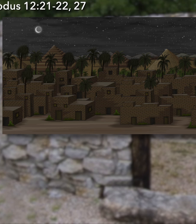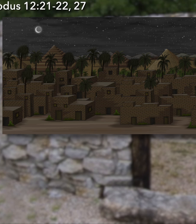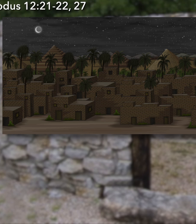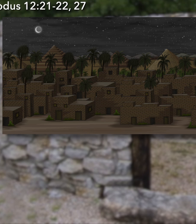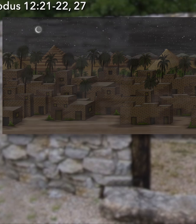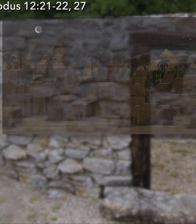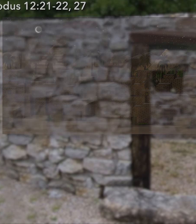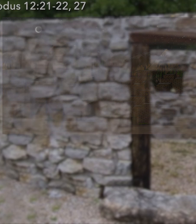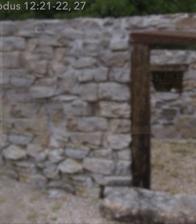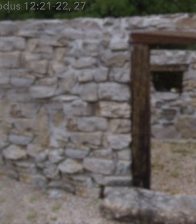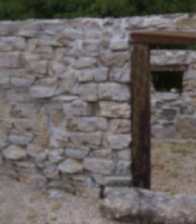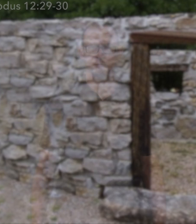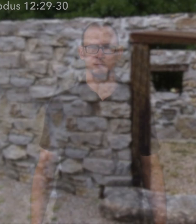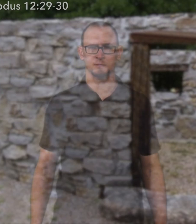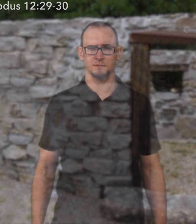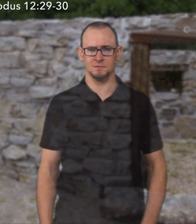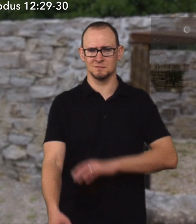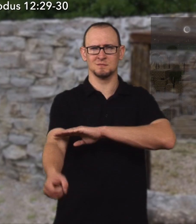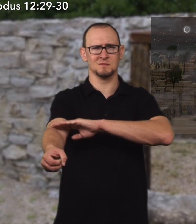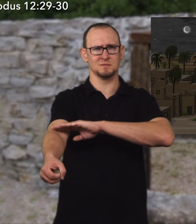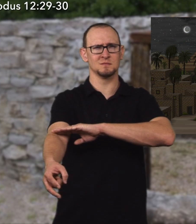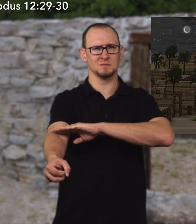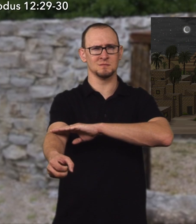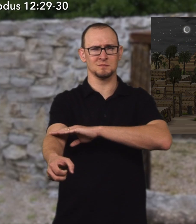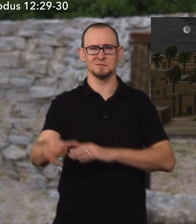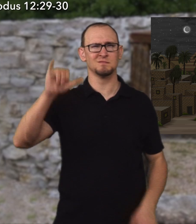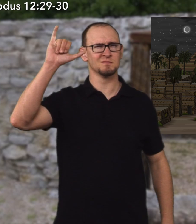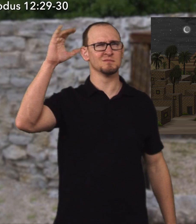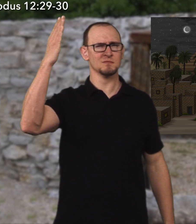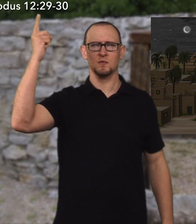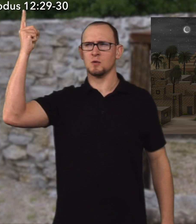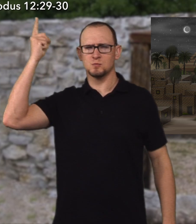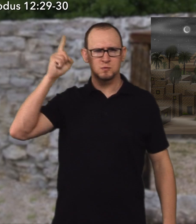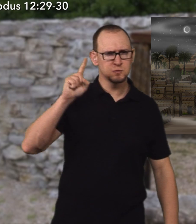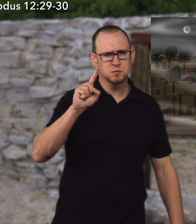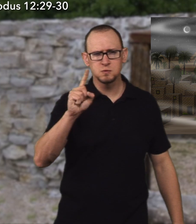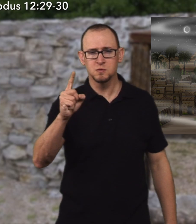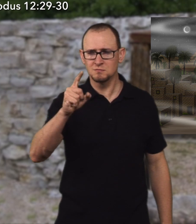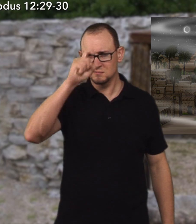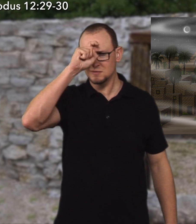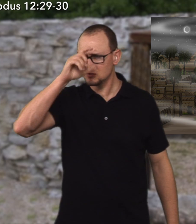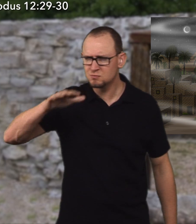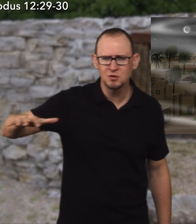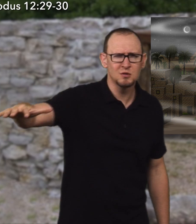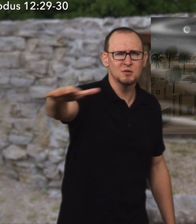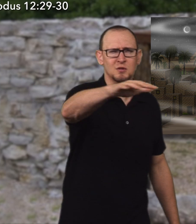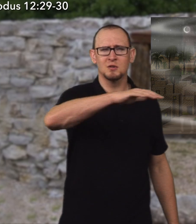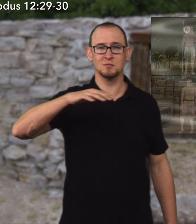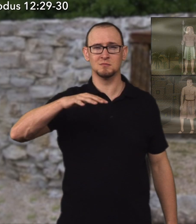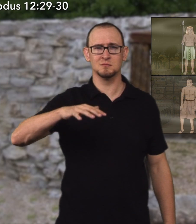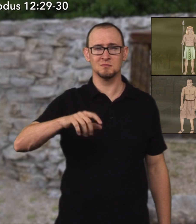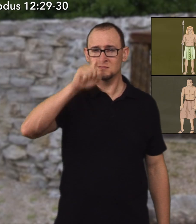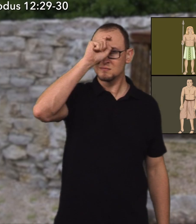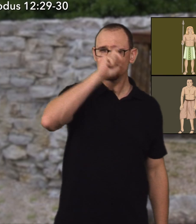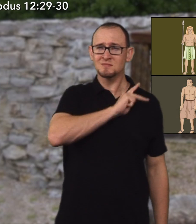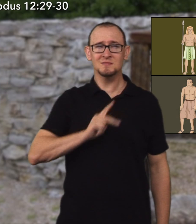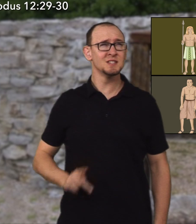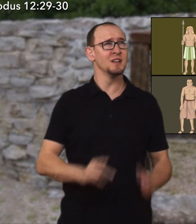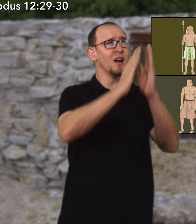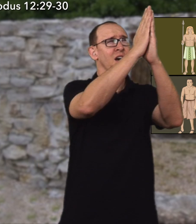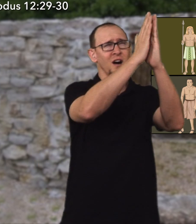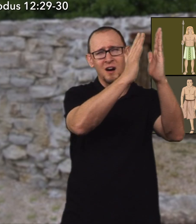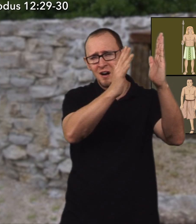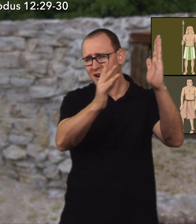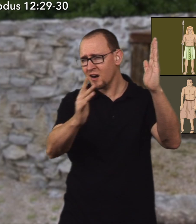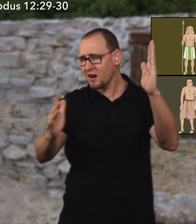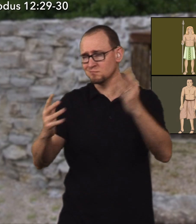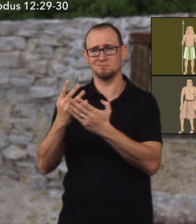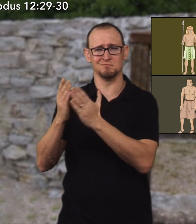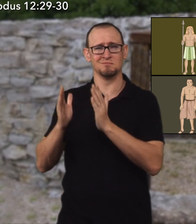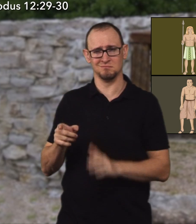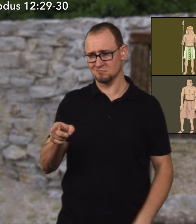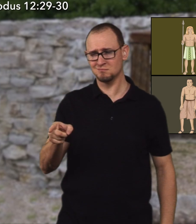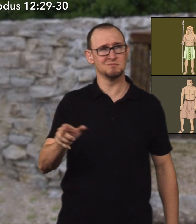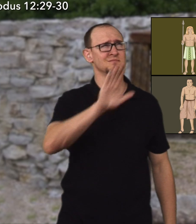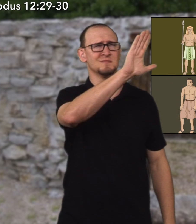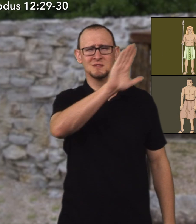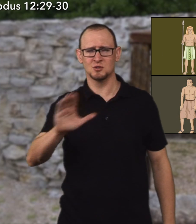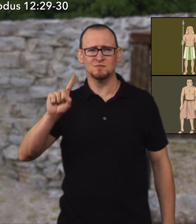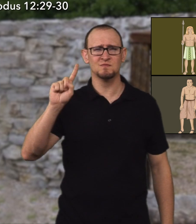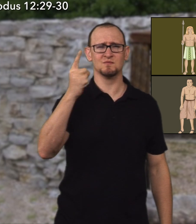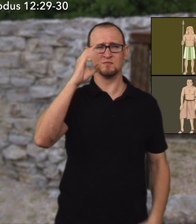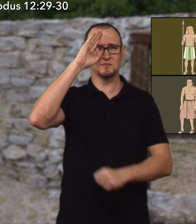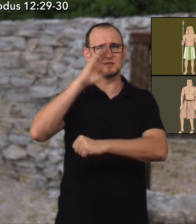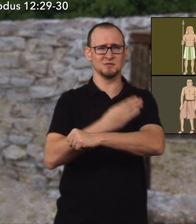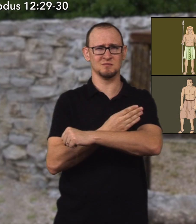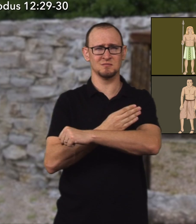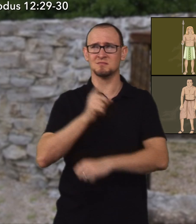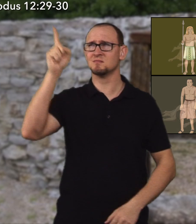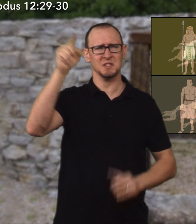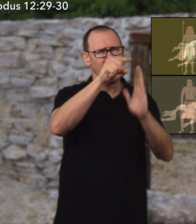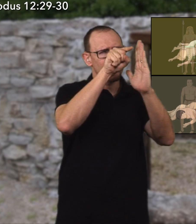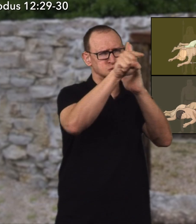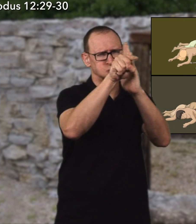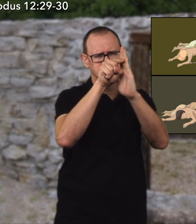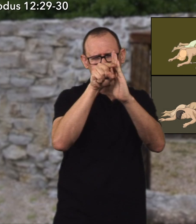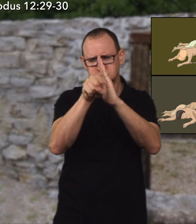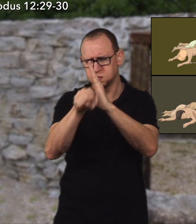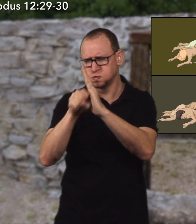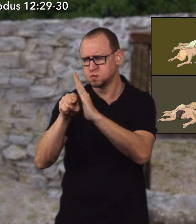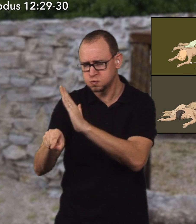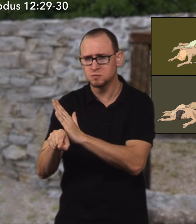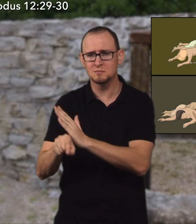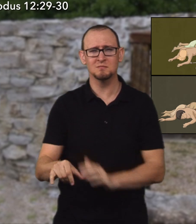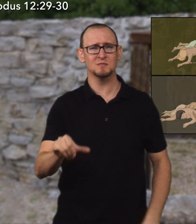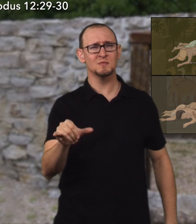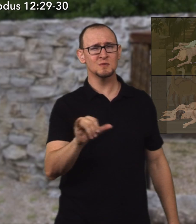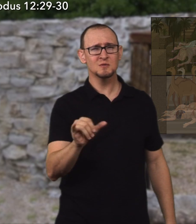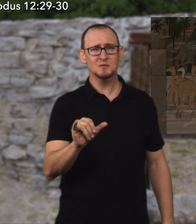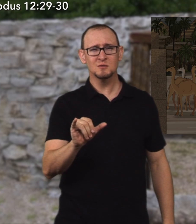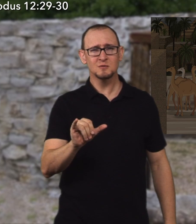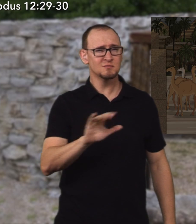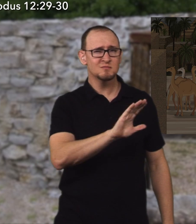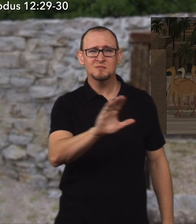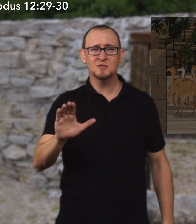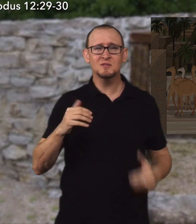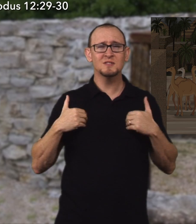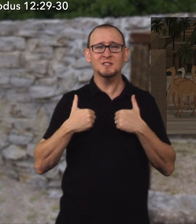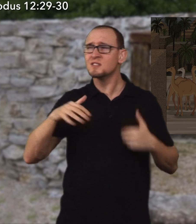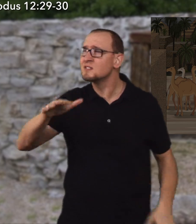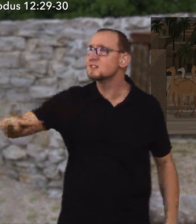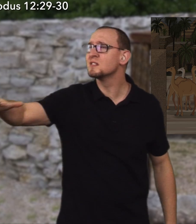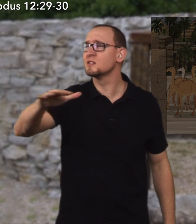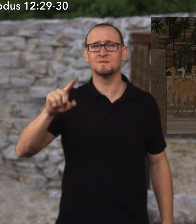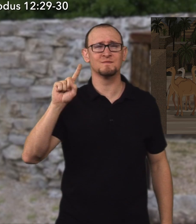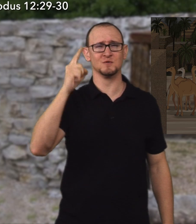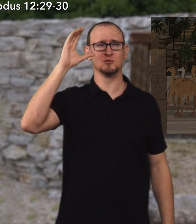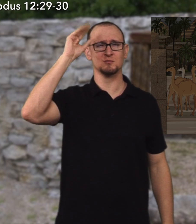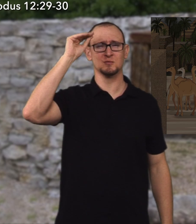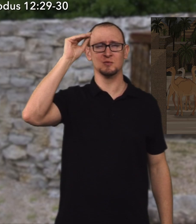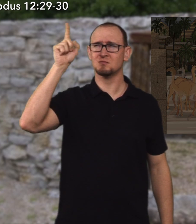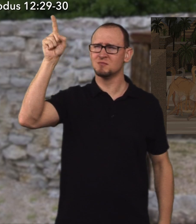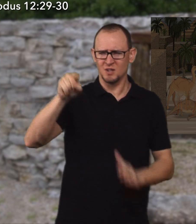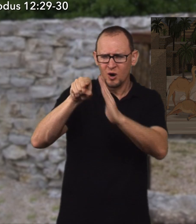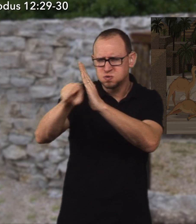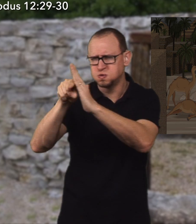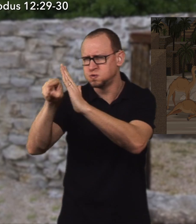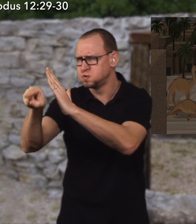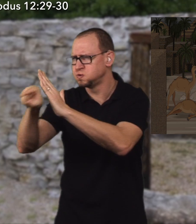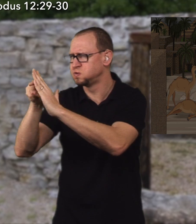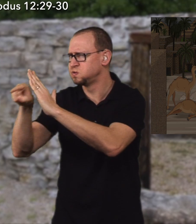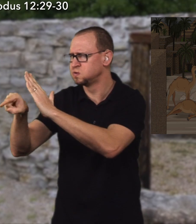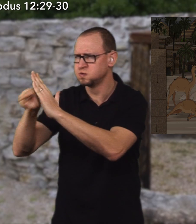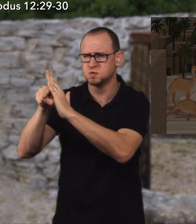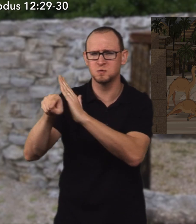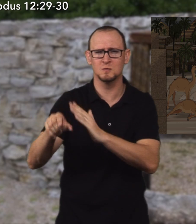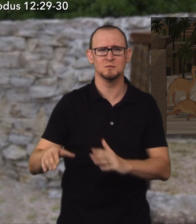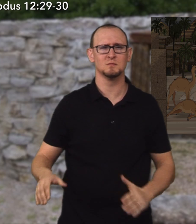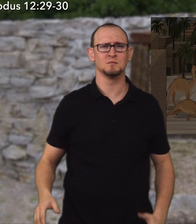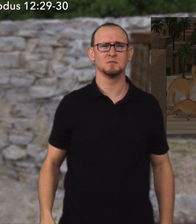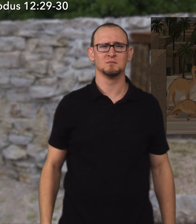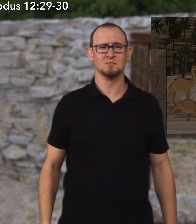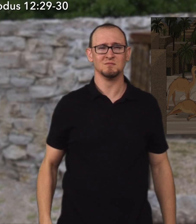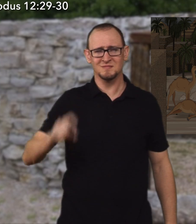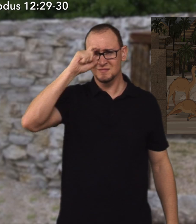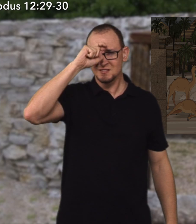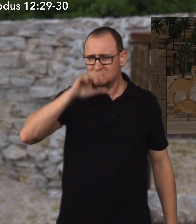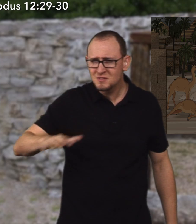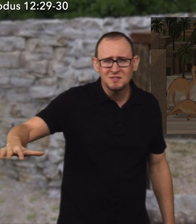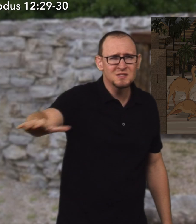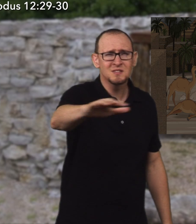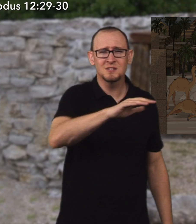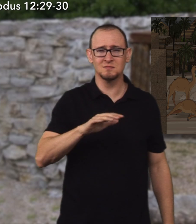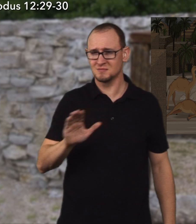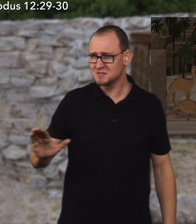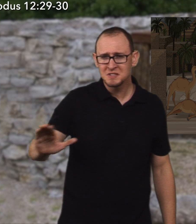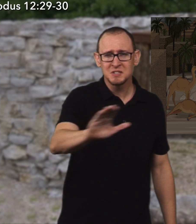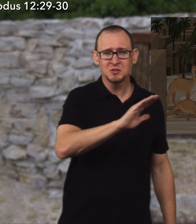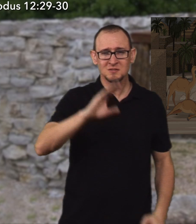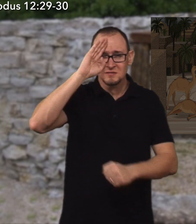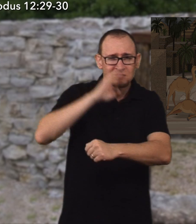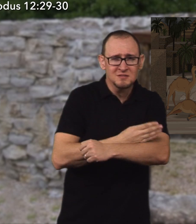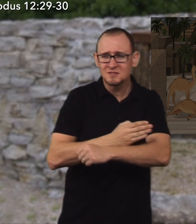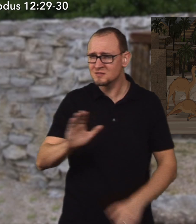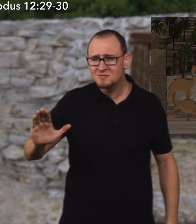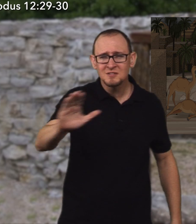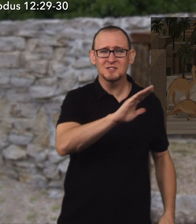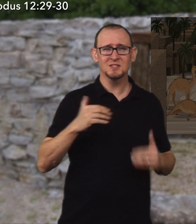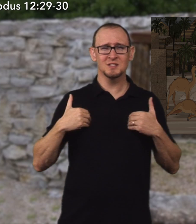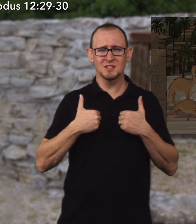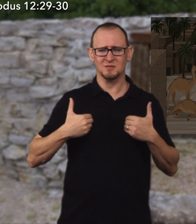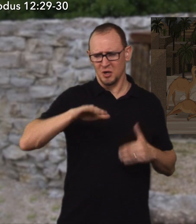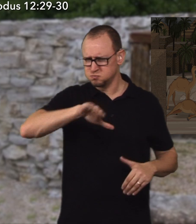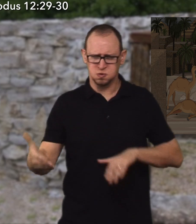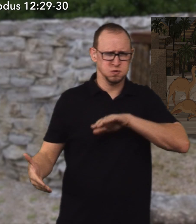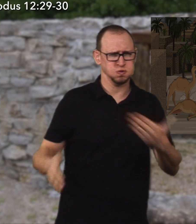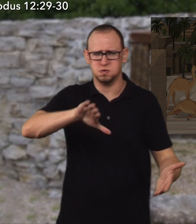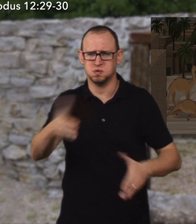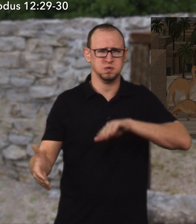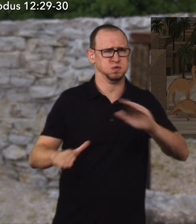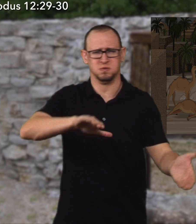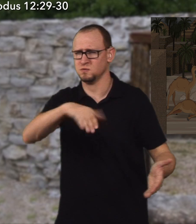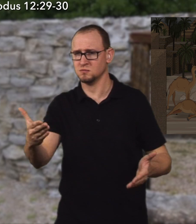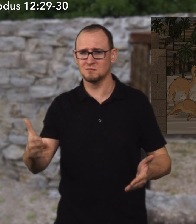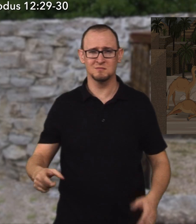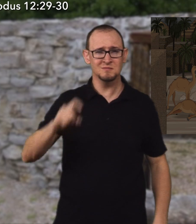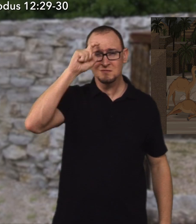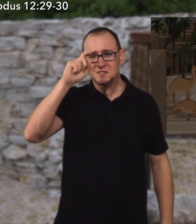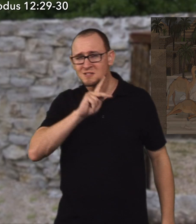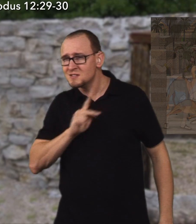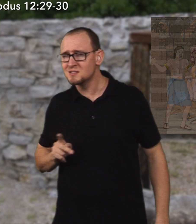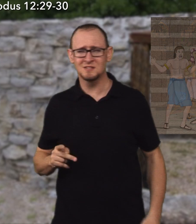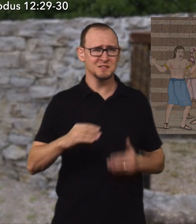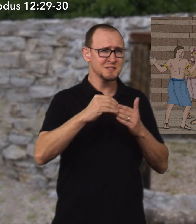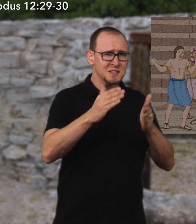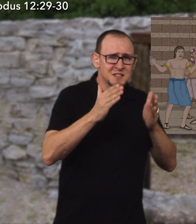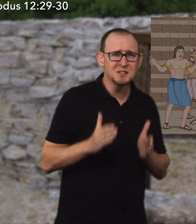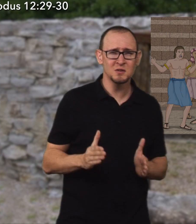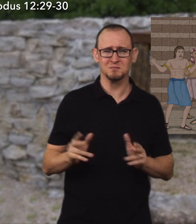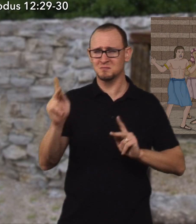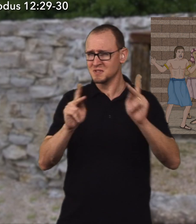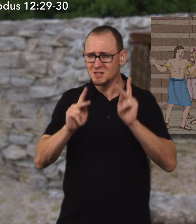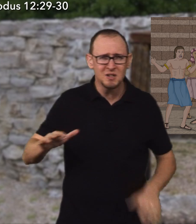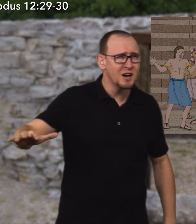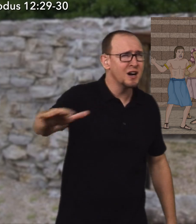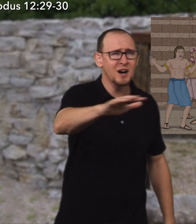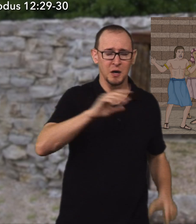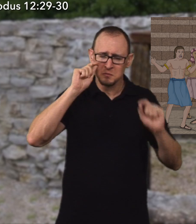Now at midnight the LORD struck down every firstborn male in the land of Egypt, from the firstborn of Pharaoh, who sat on his throne, to the firstborn of the prisoner in the dungeon, as well as all the firstborn among the livestock.